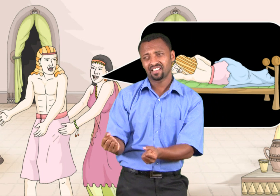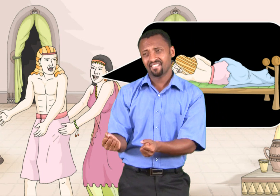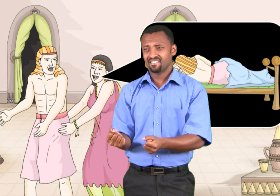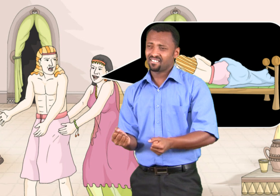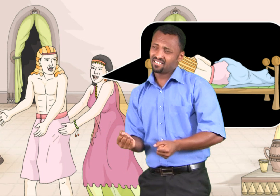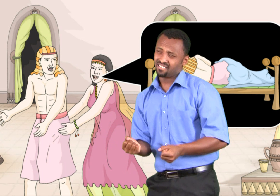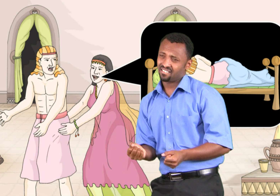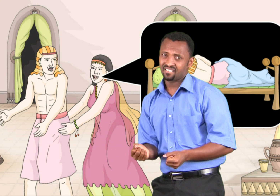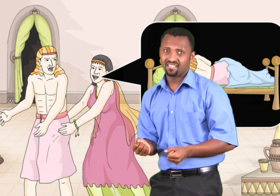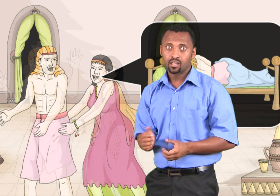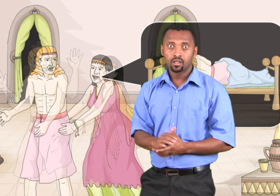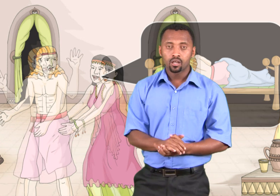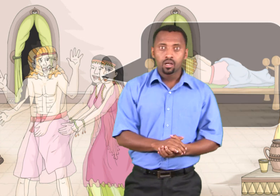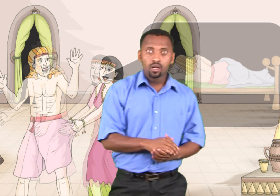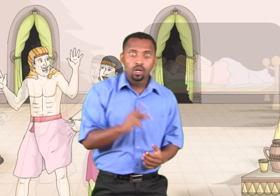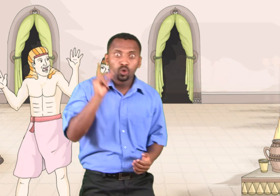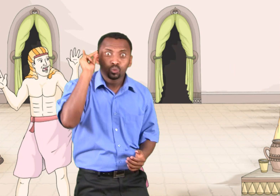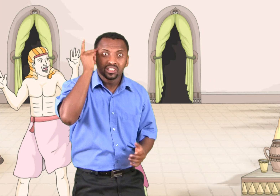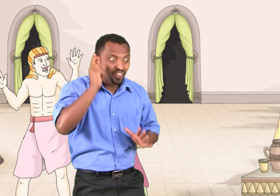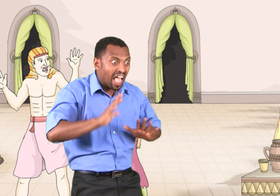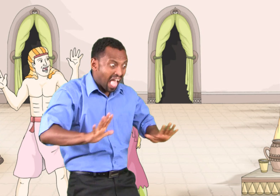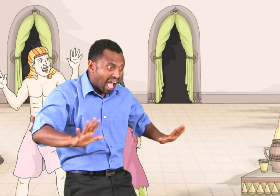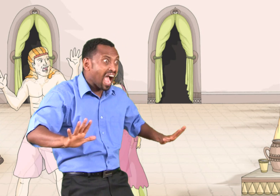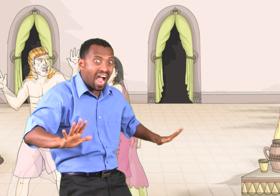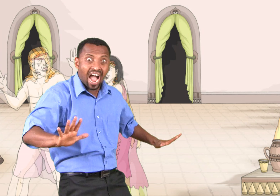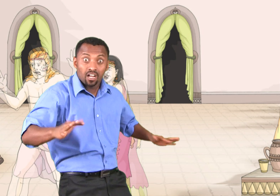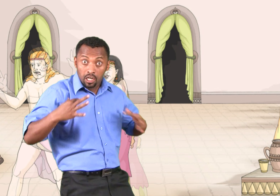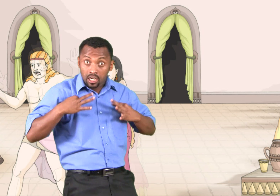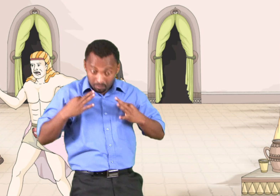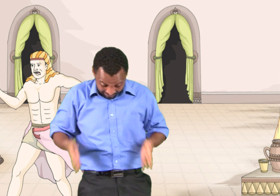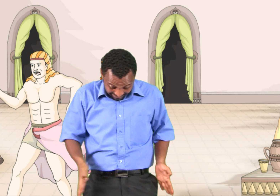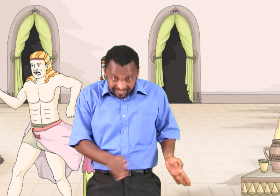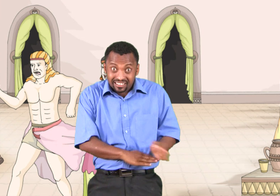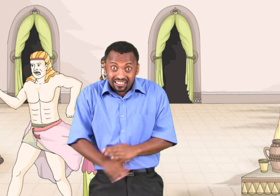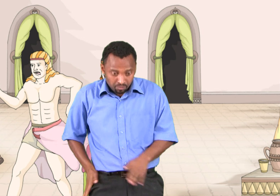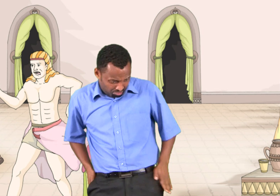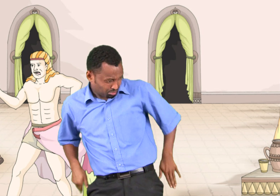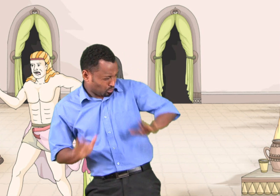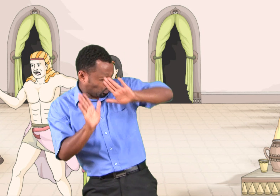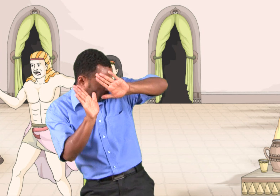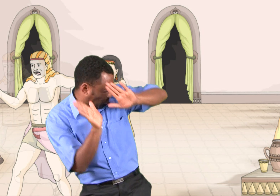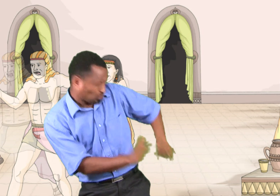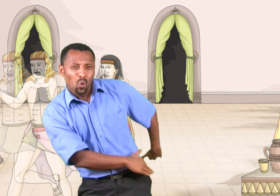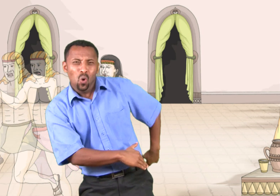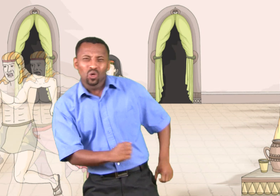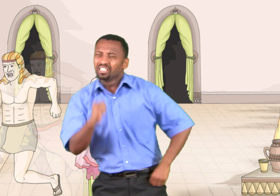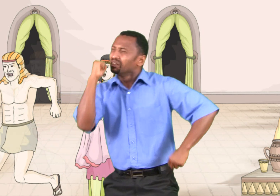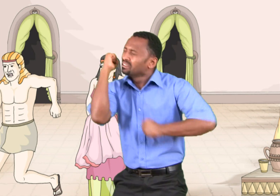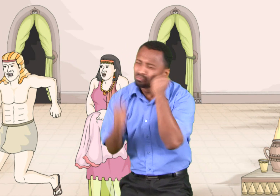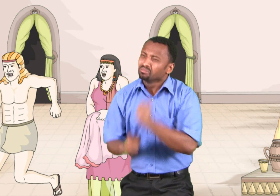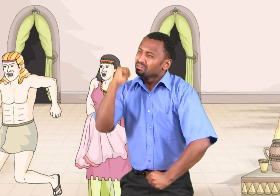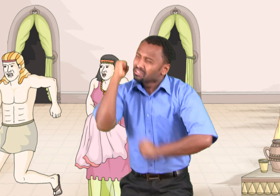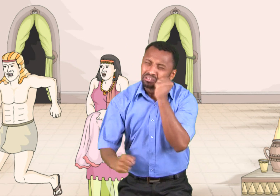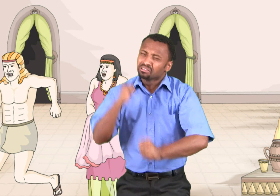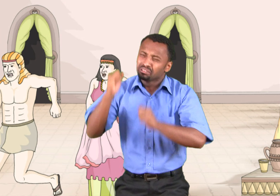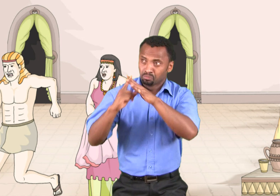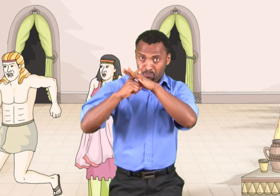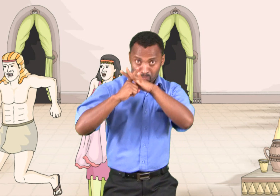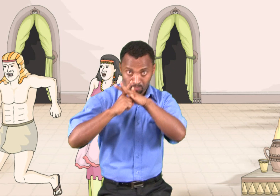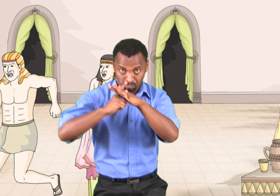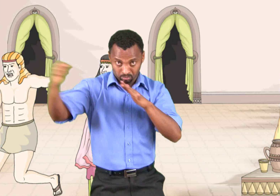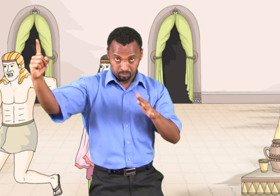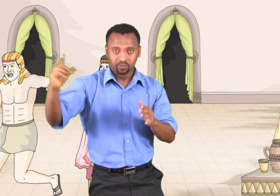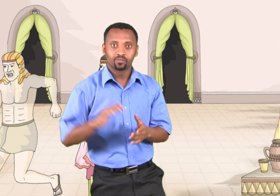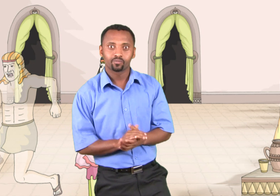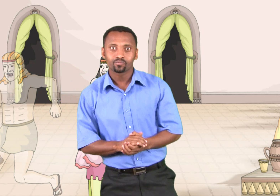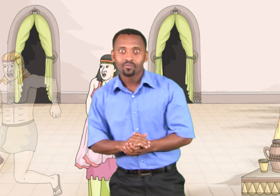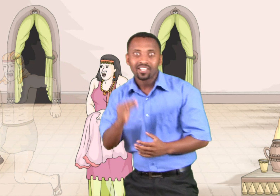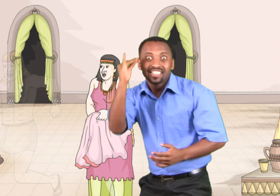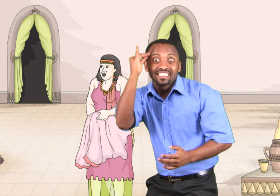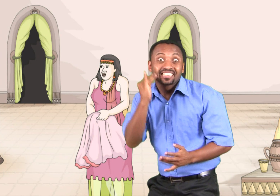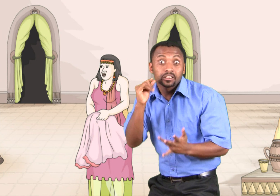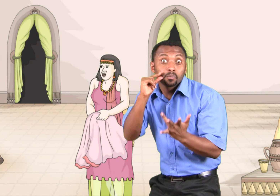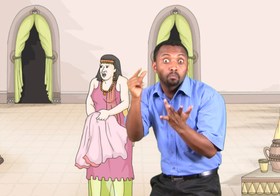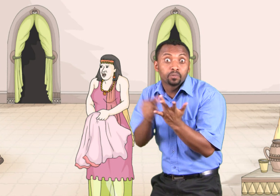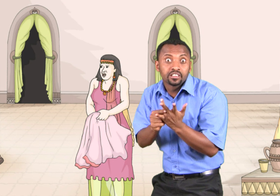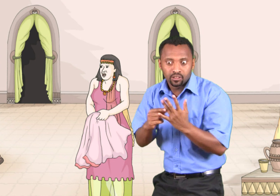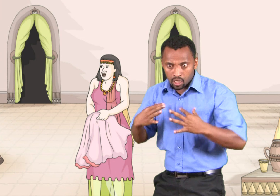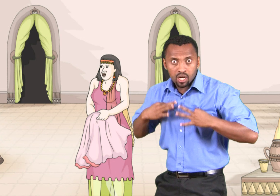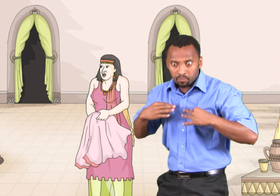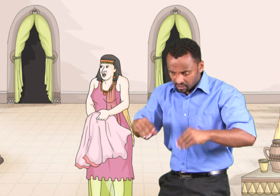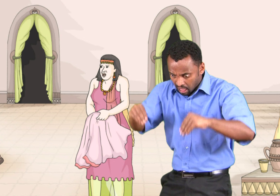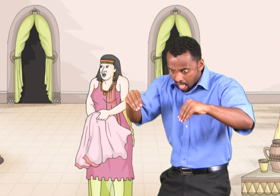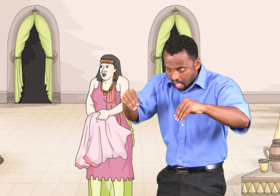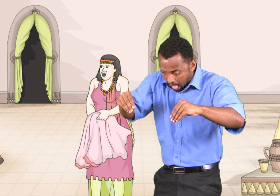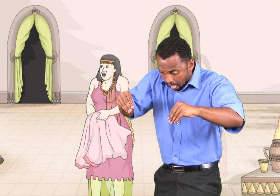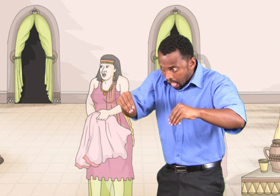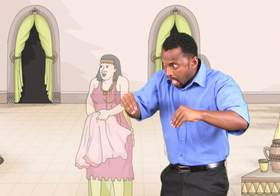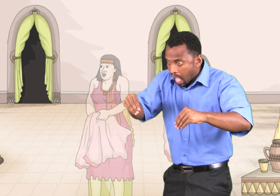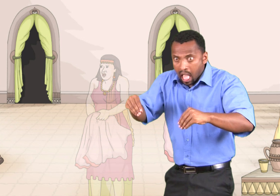But leaving his cloak in her hand, he escaped and ran outside.